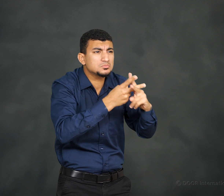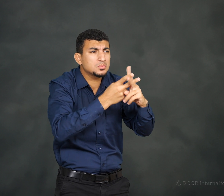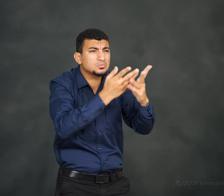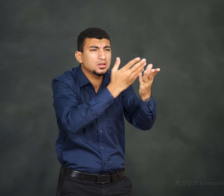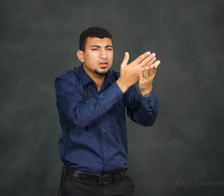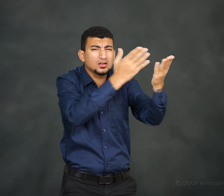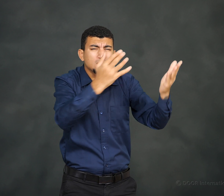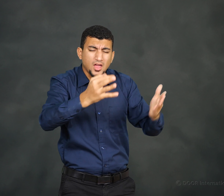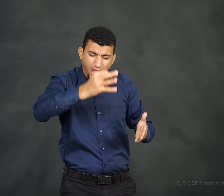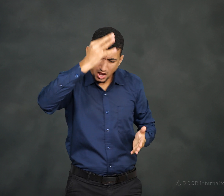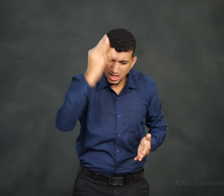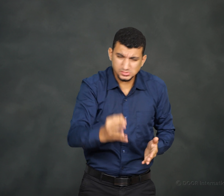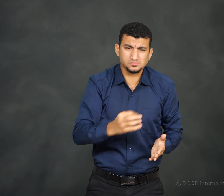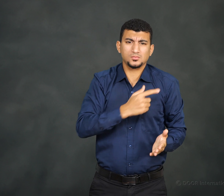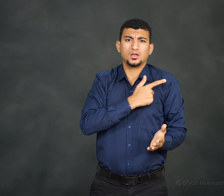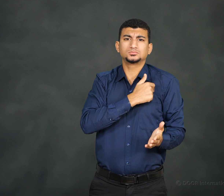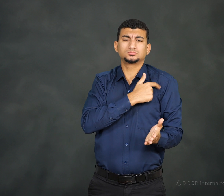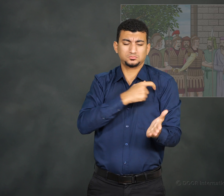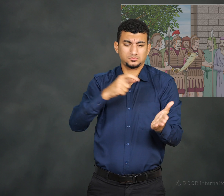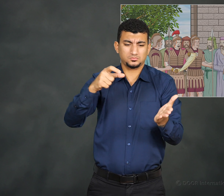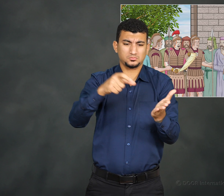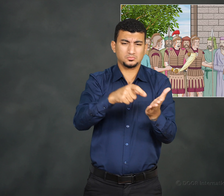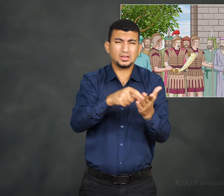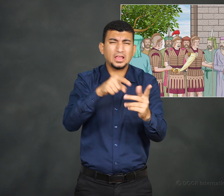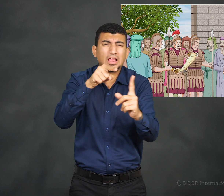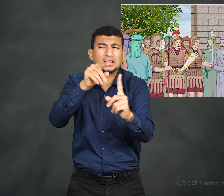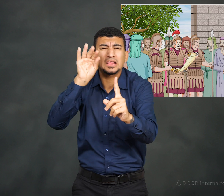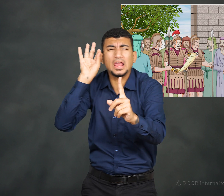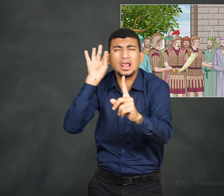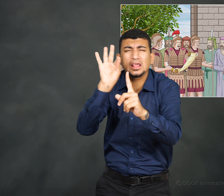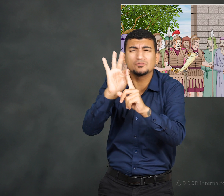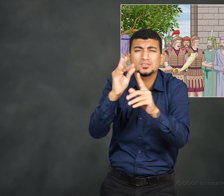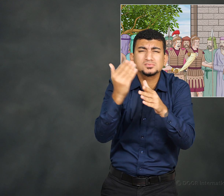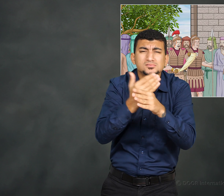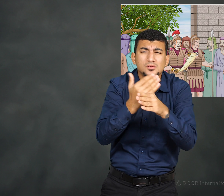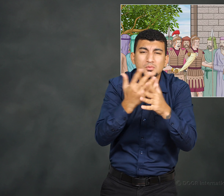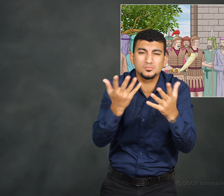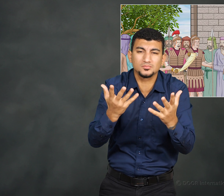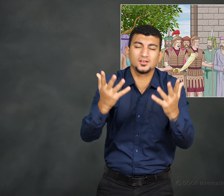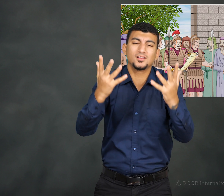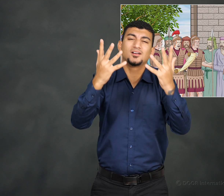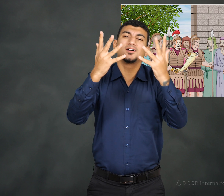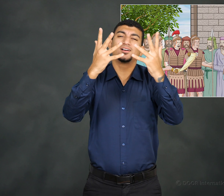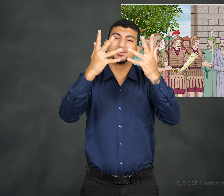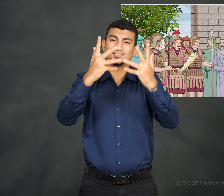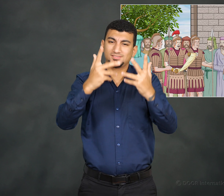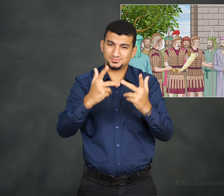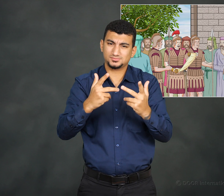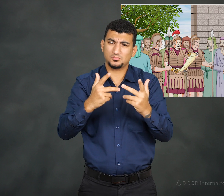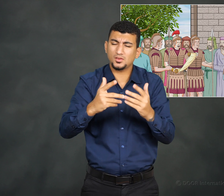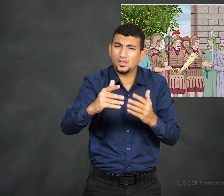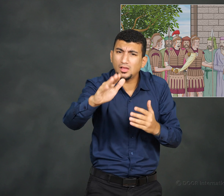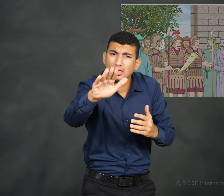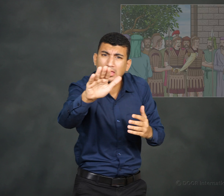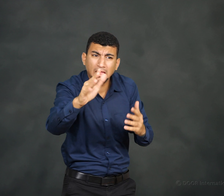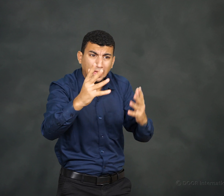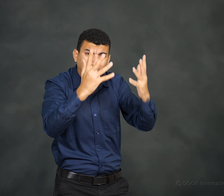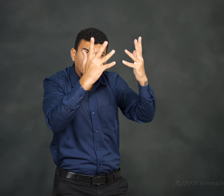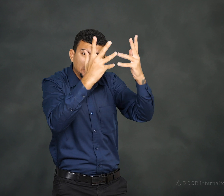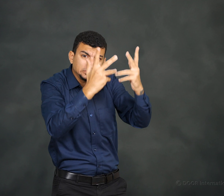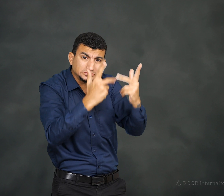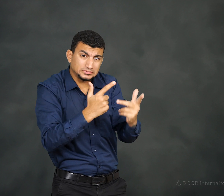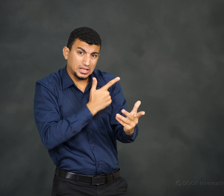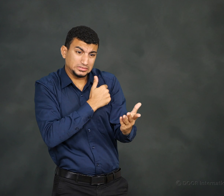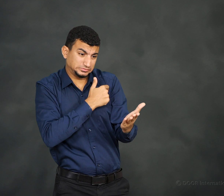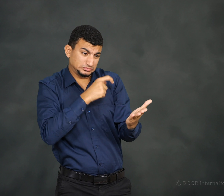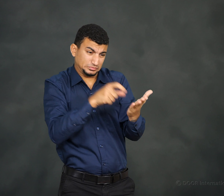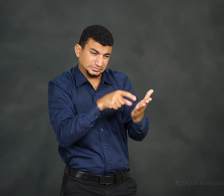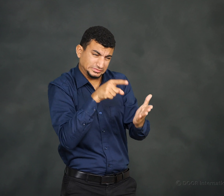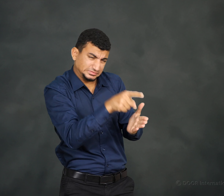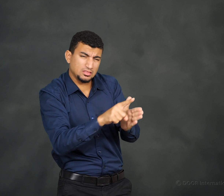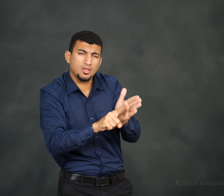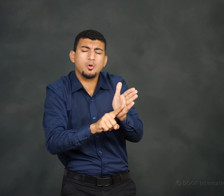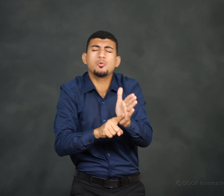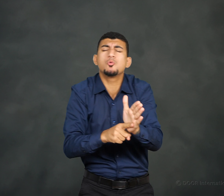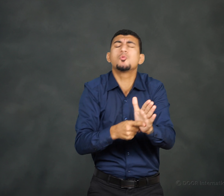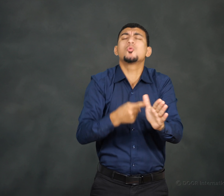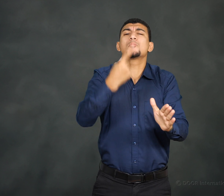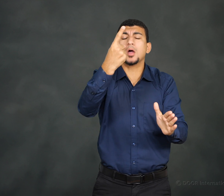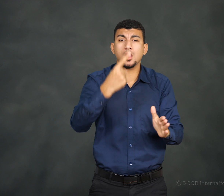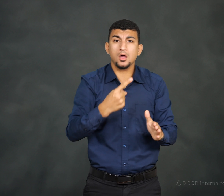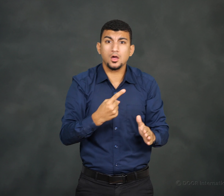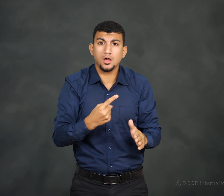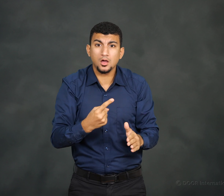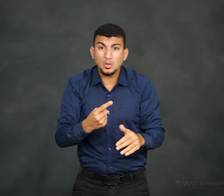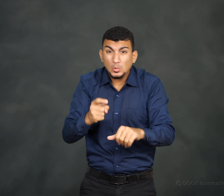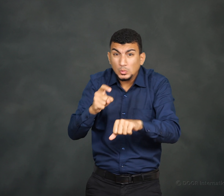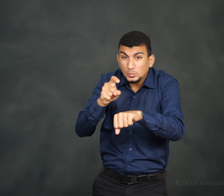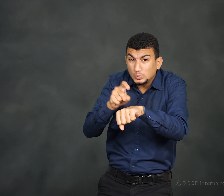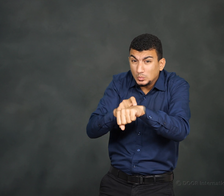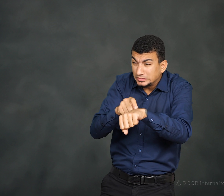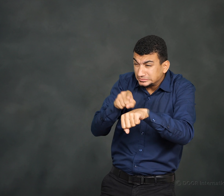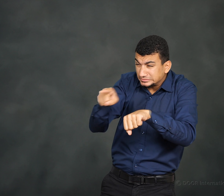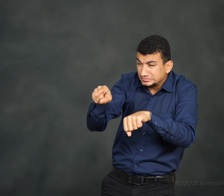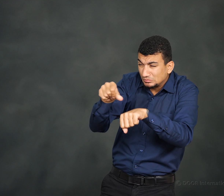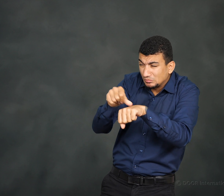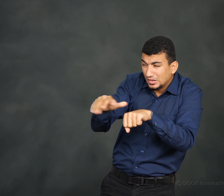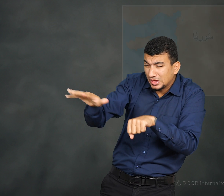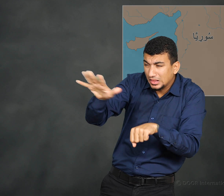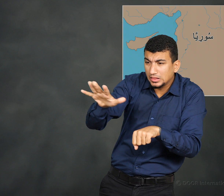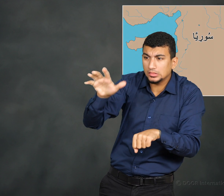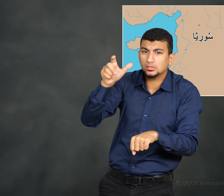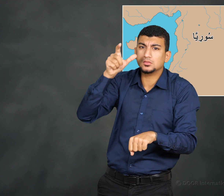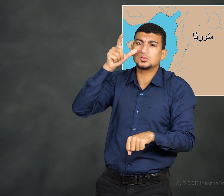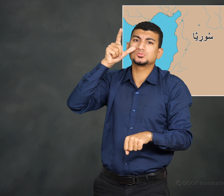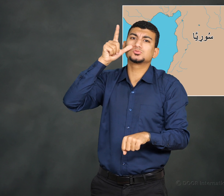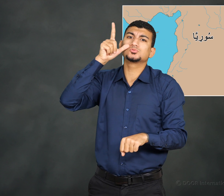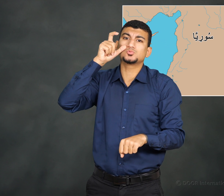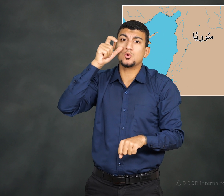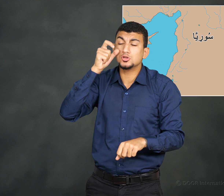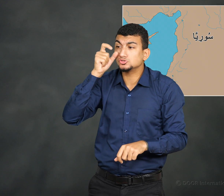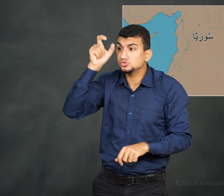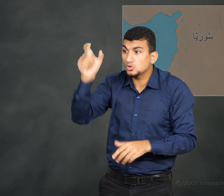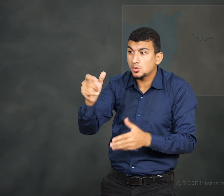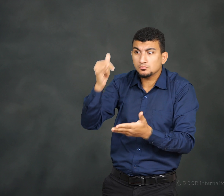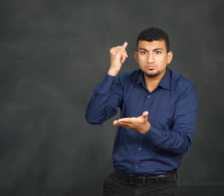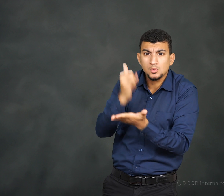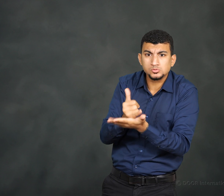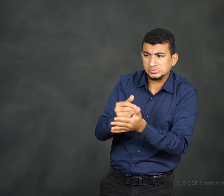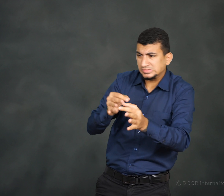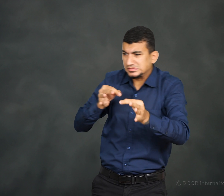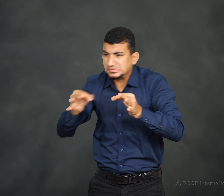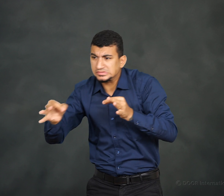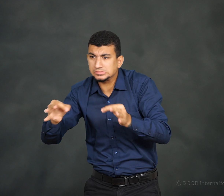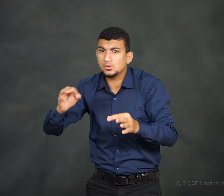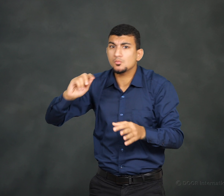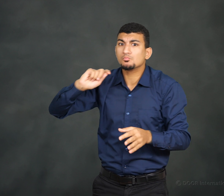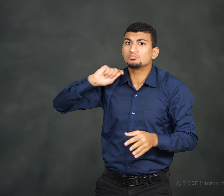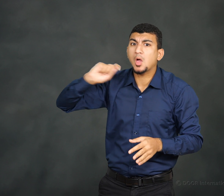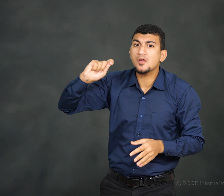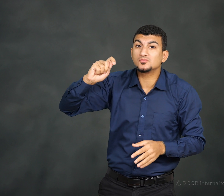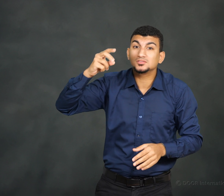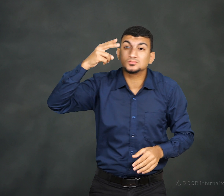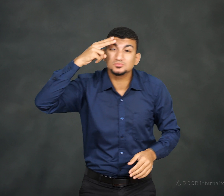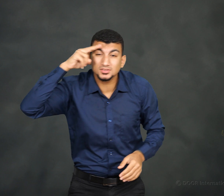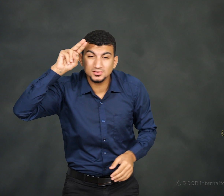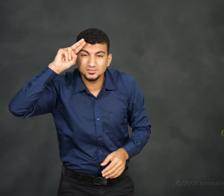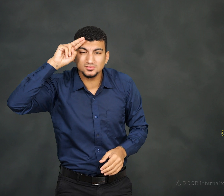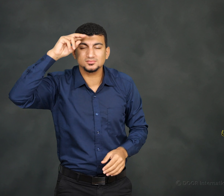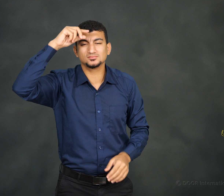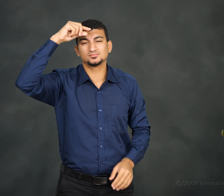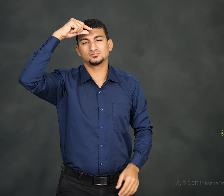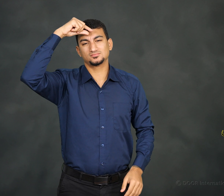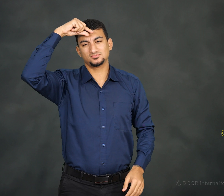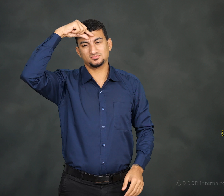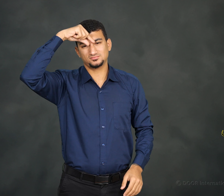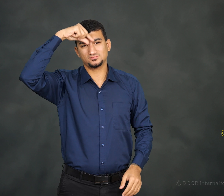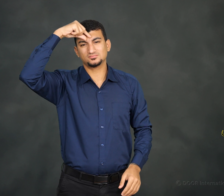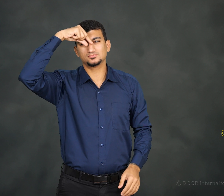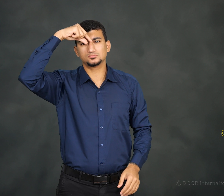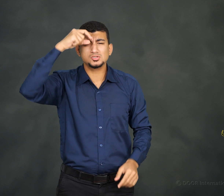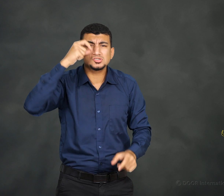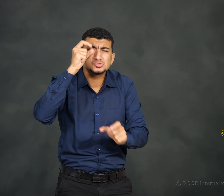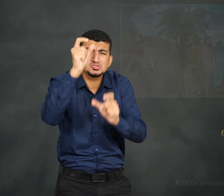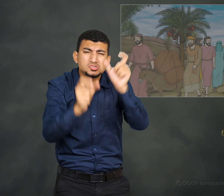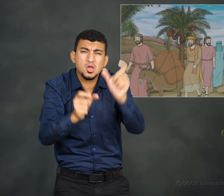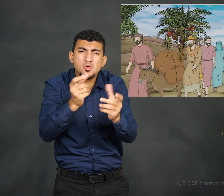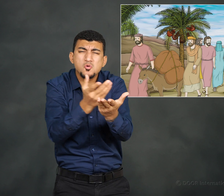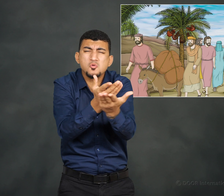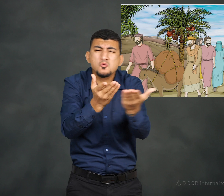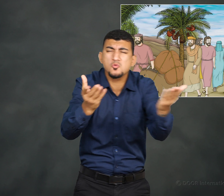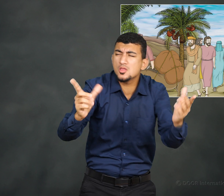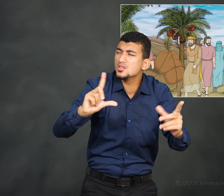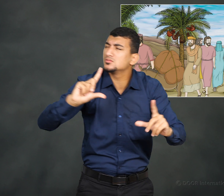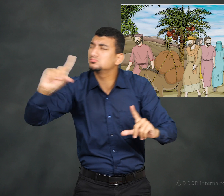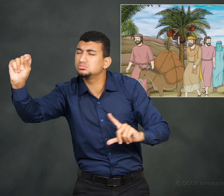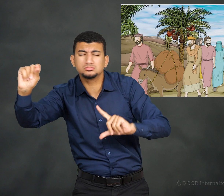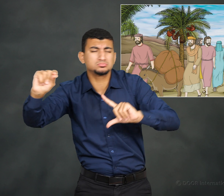This was the first census to take place while Quirinius was governor of Syria.